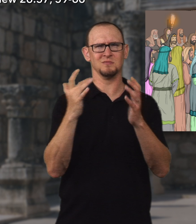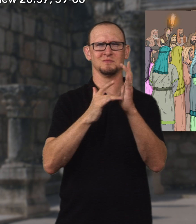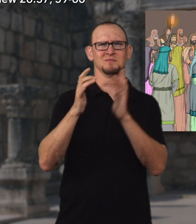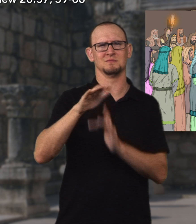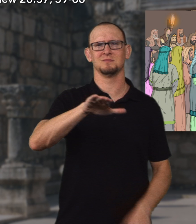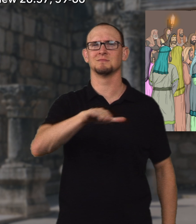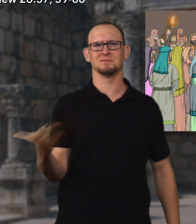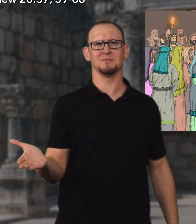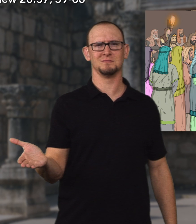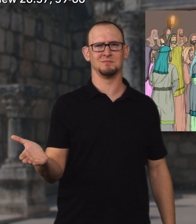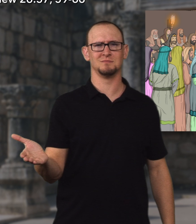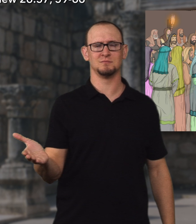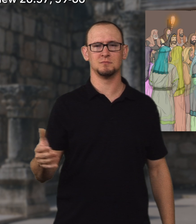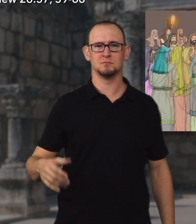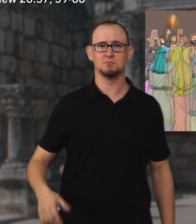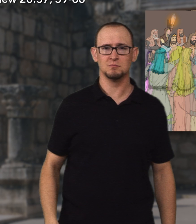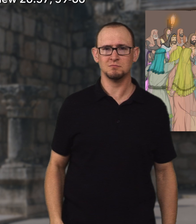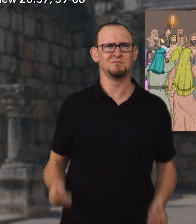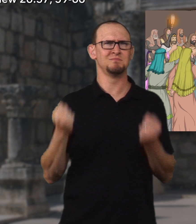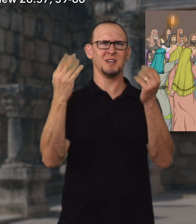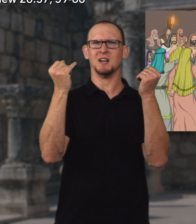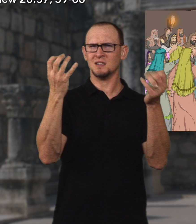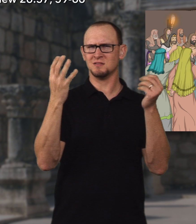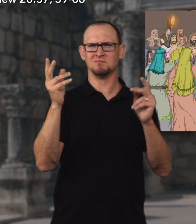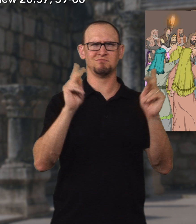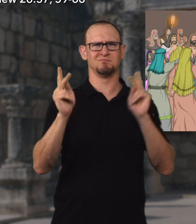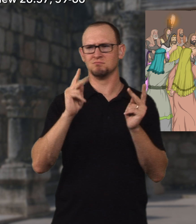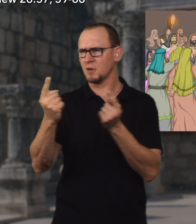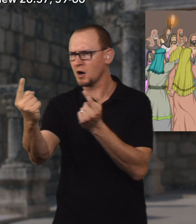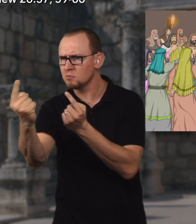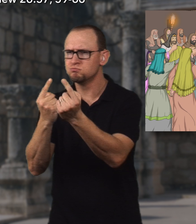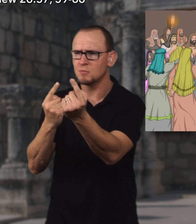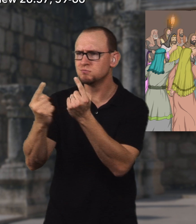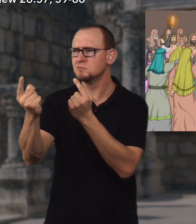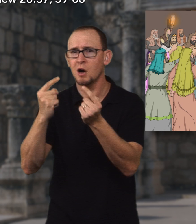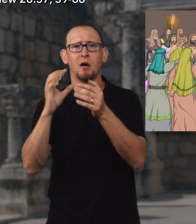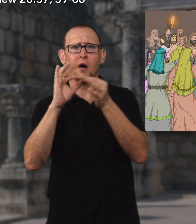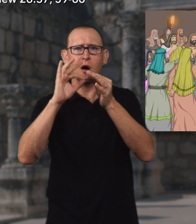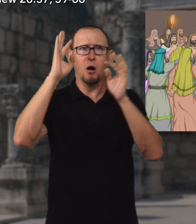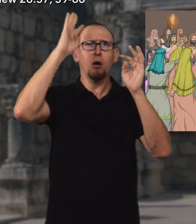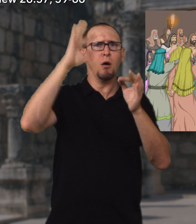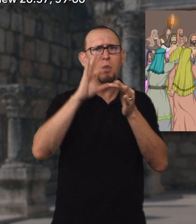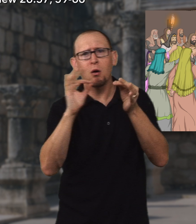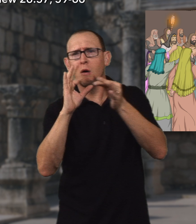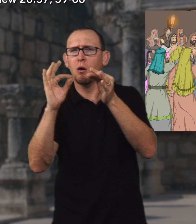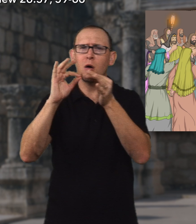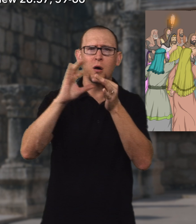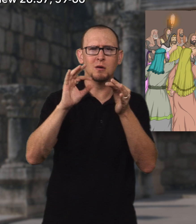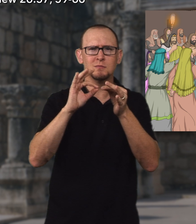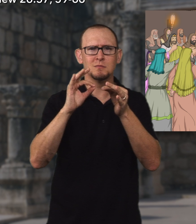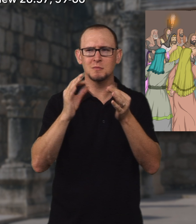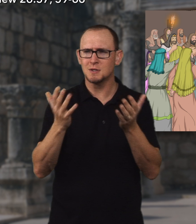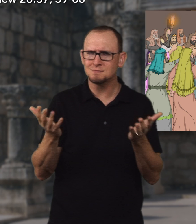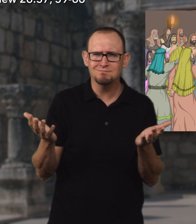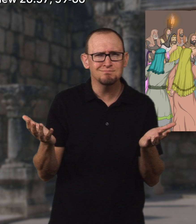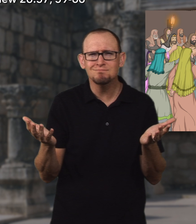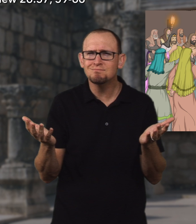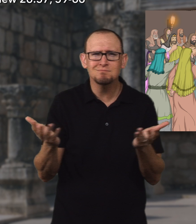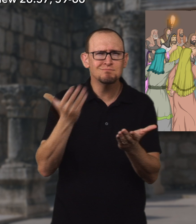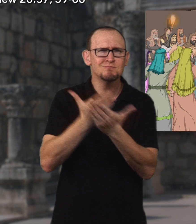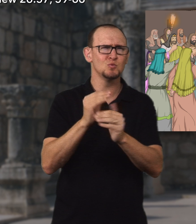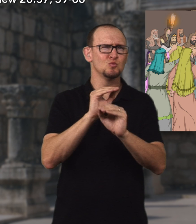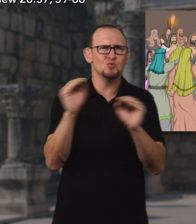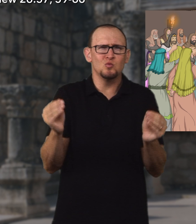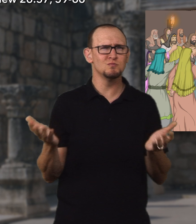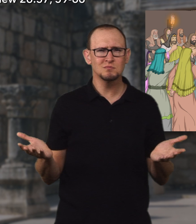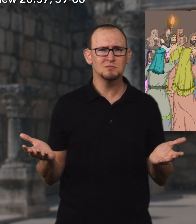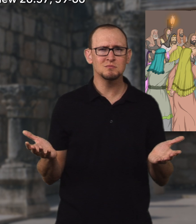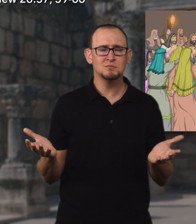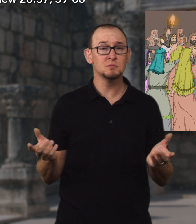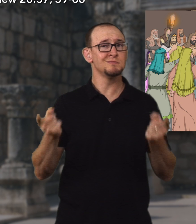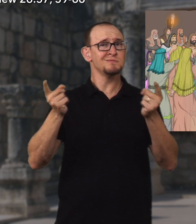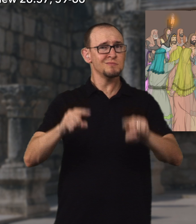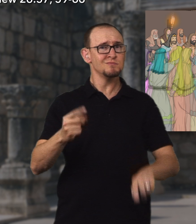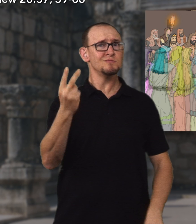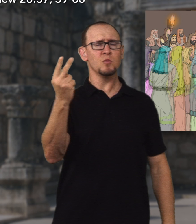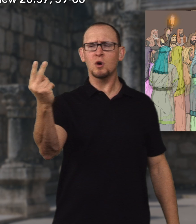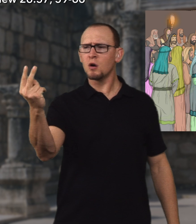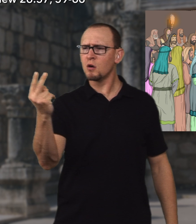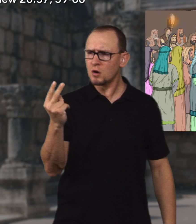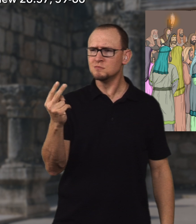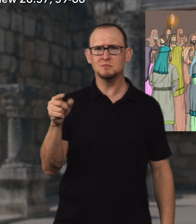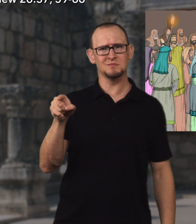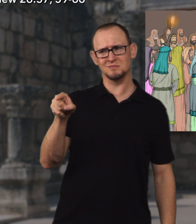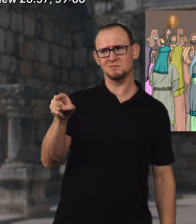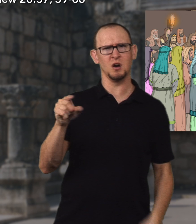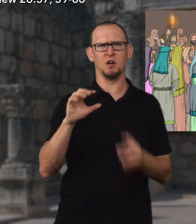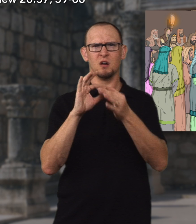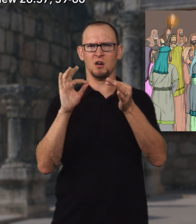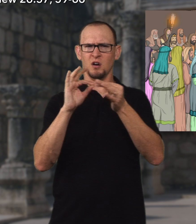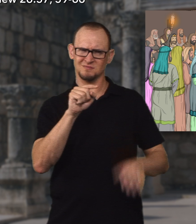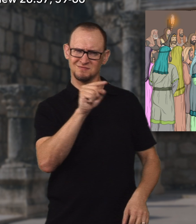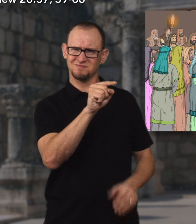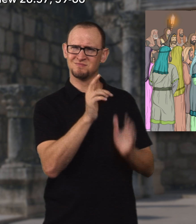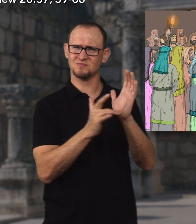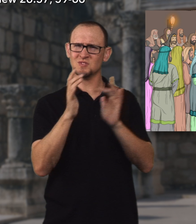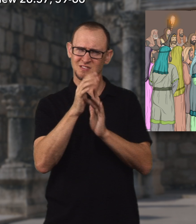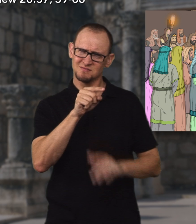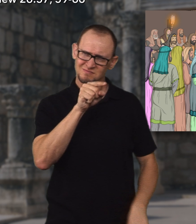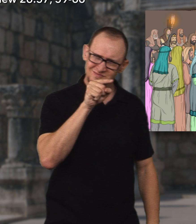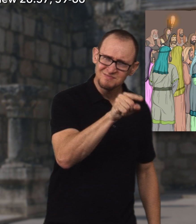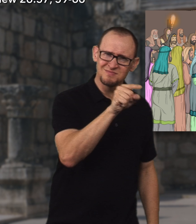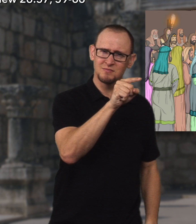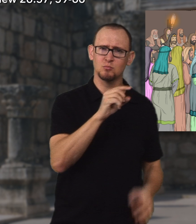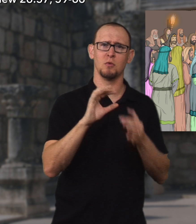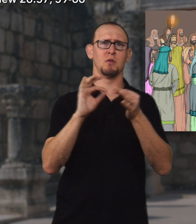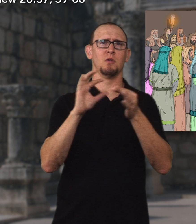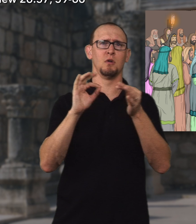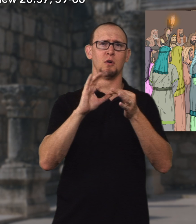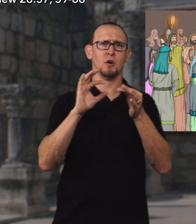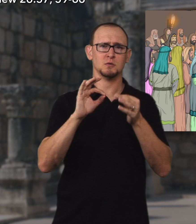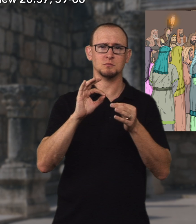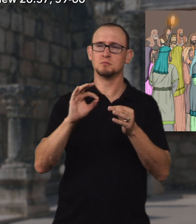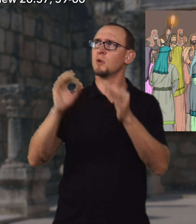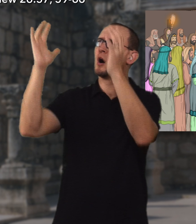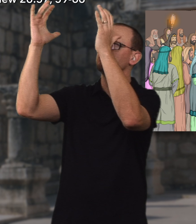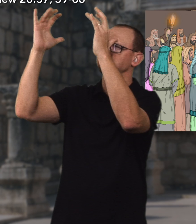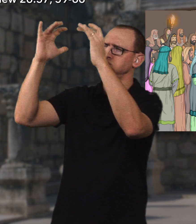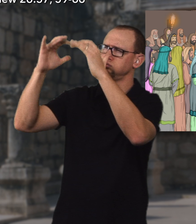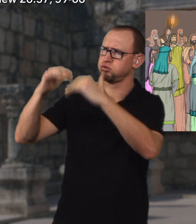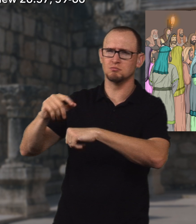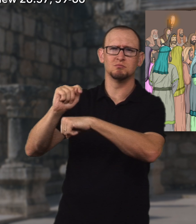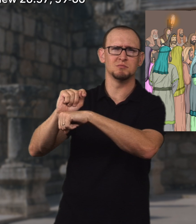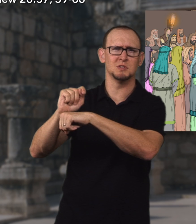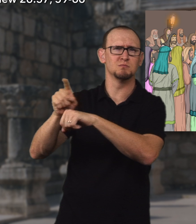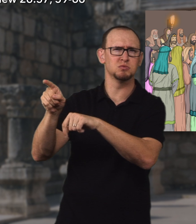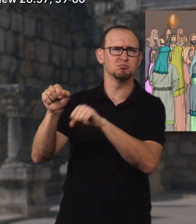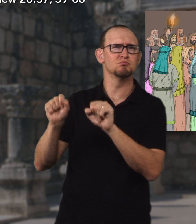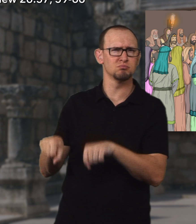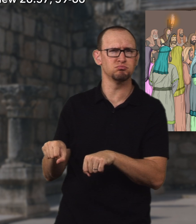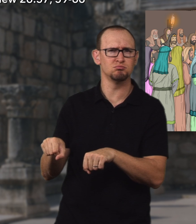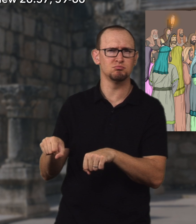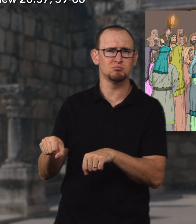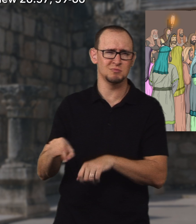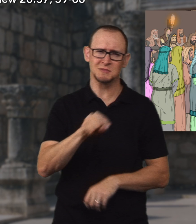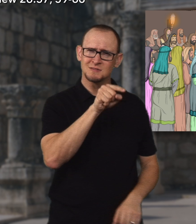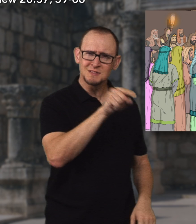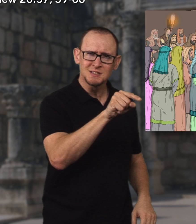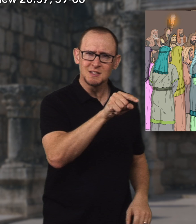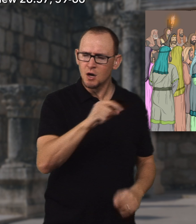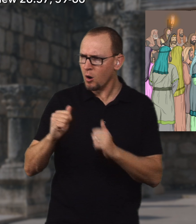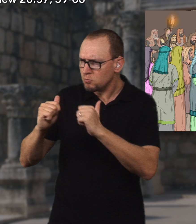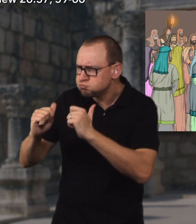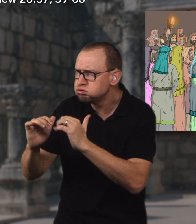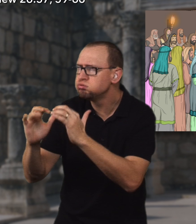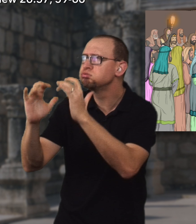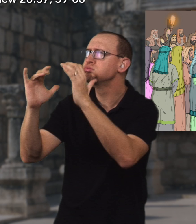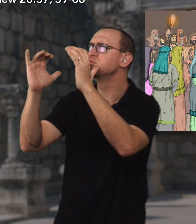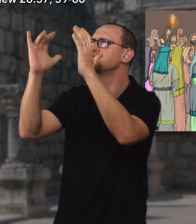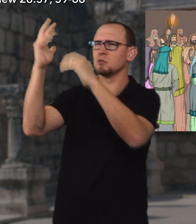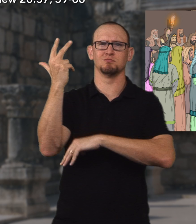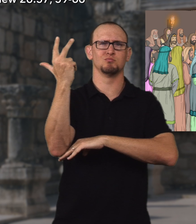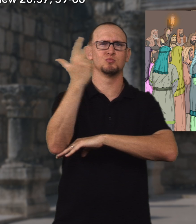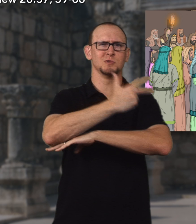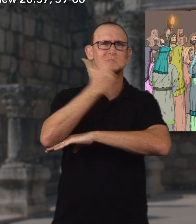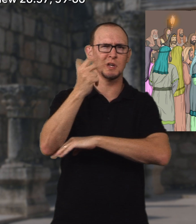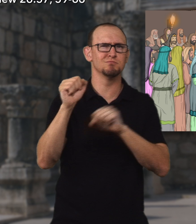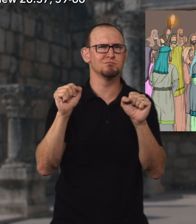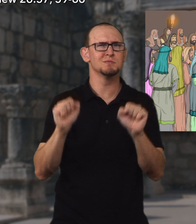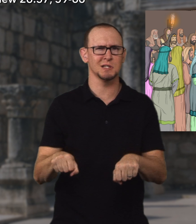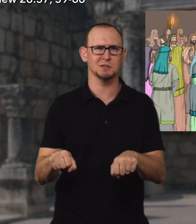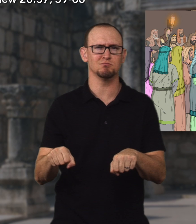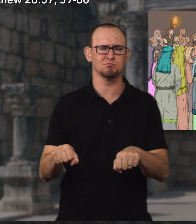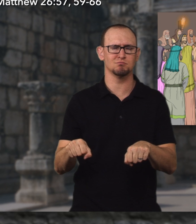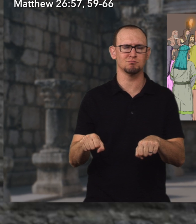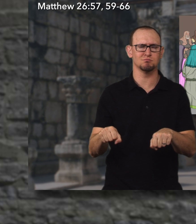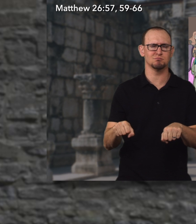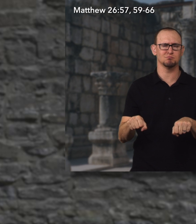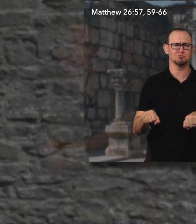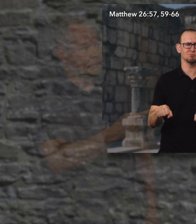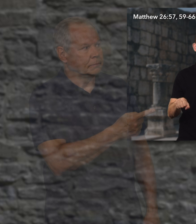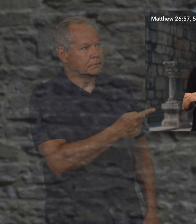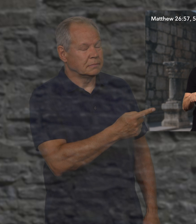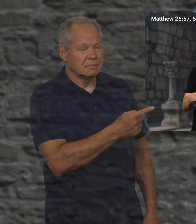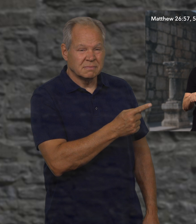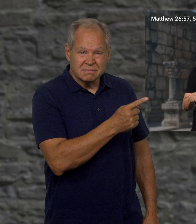But they did not find any, though many false witnesses came forward.